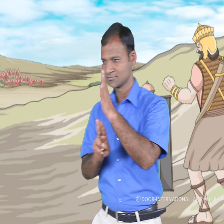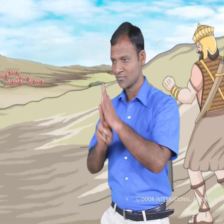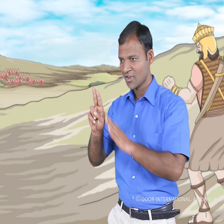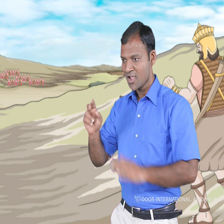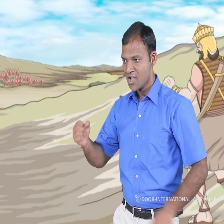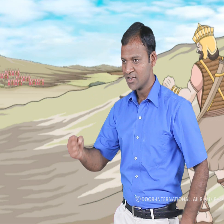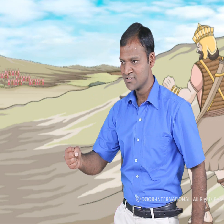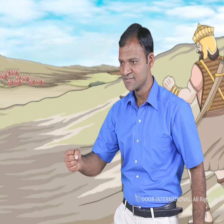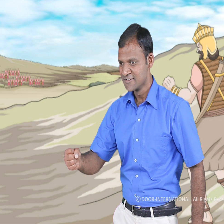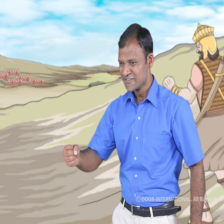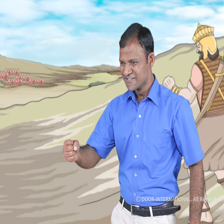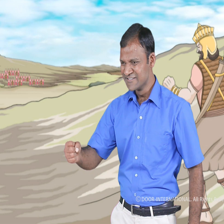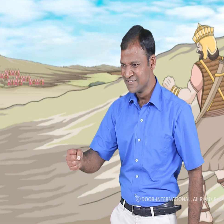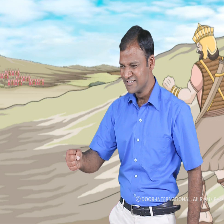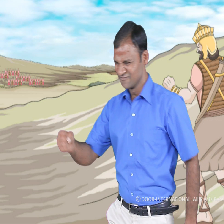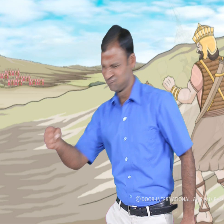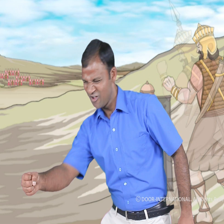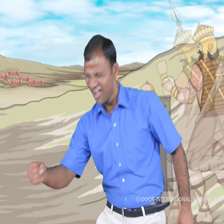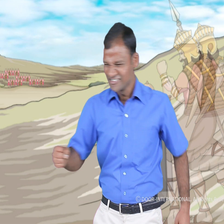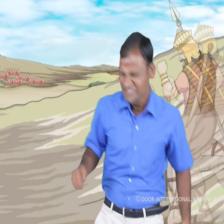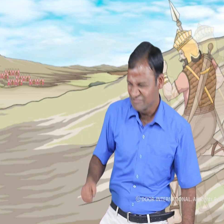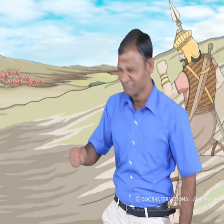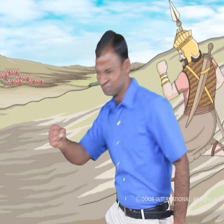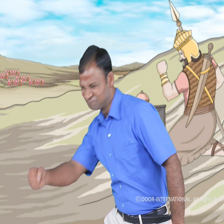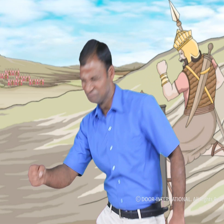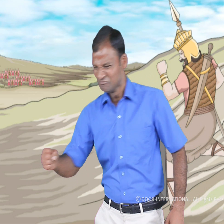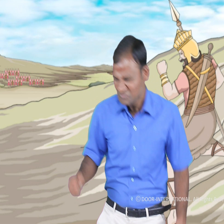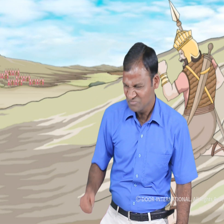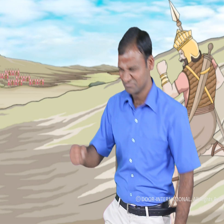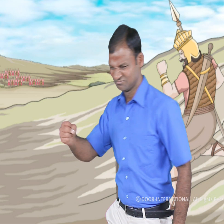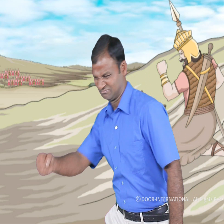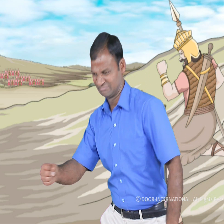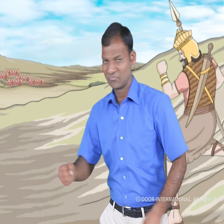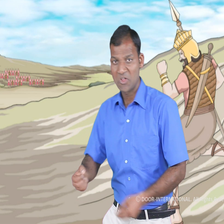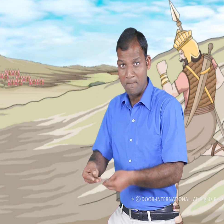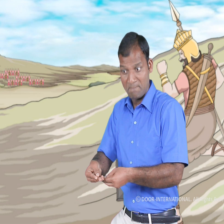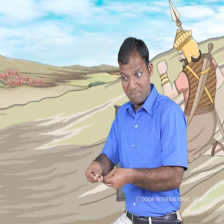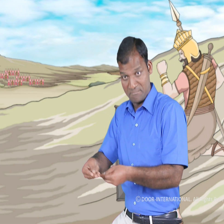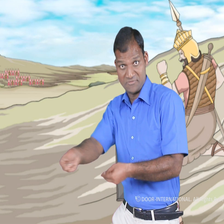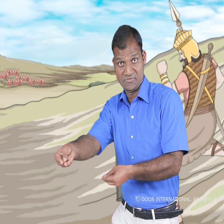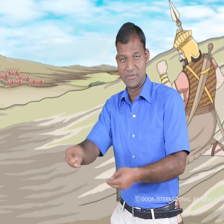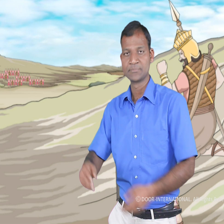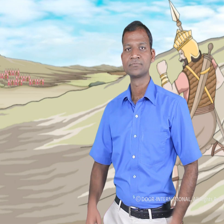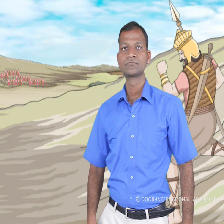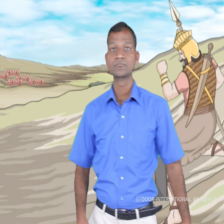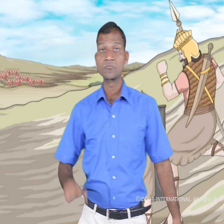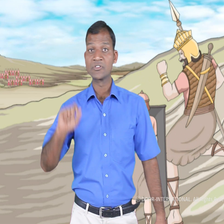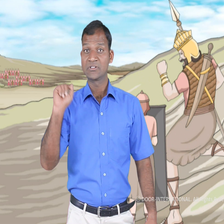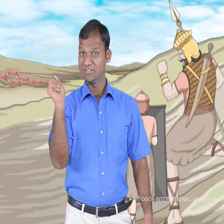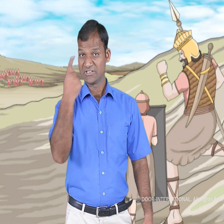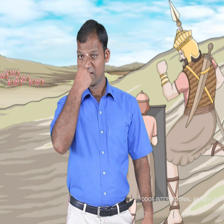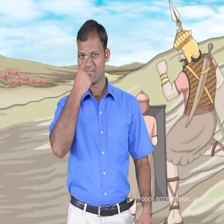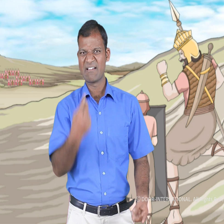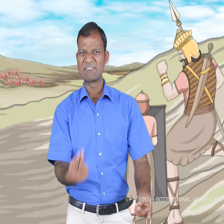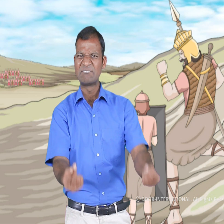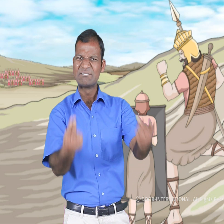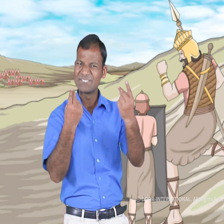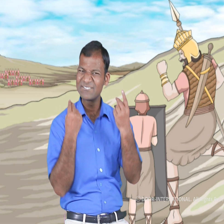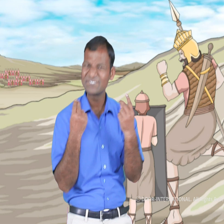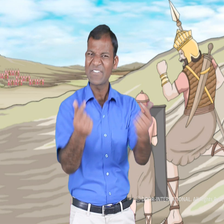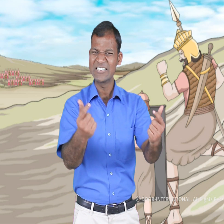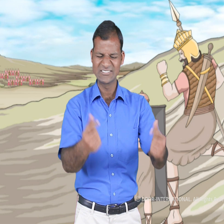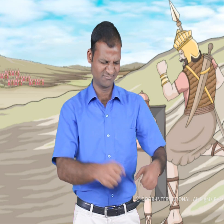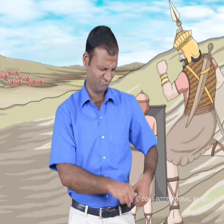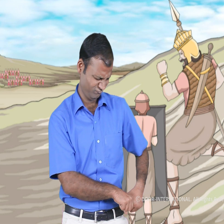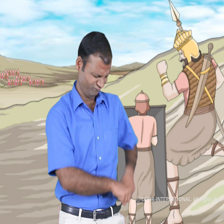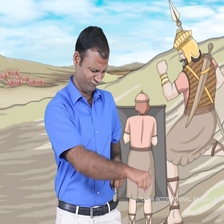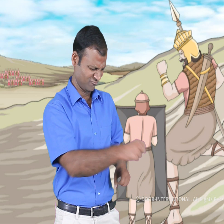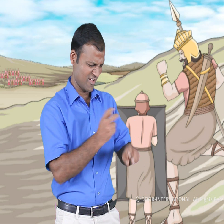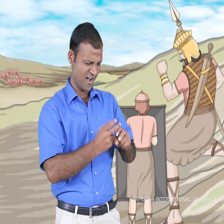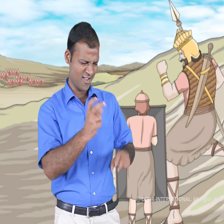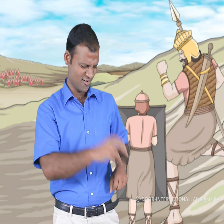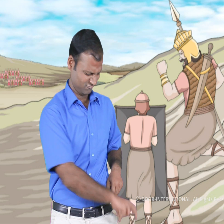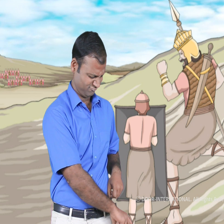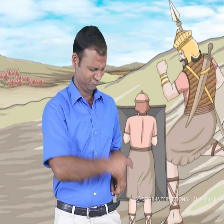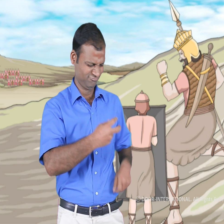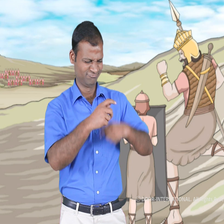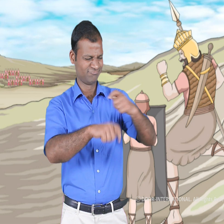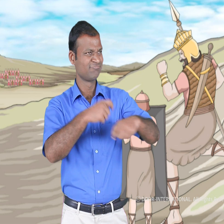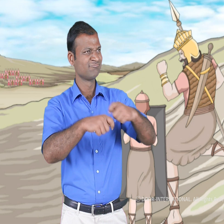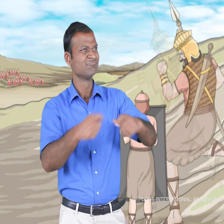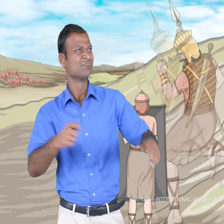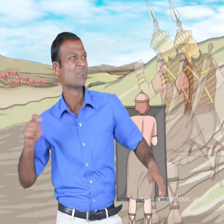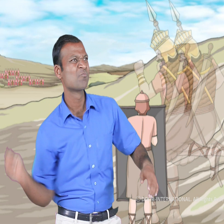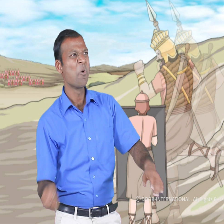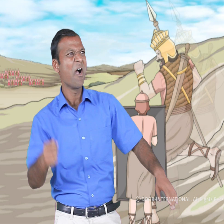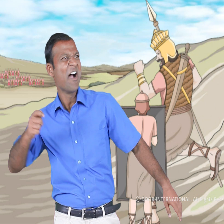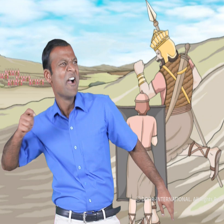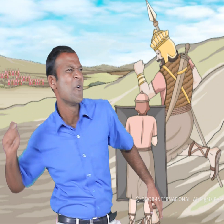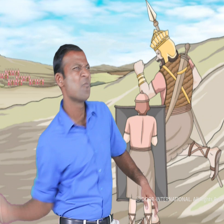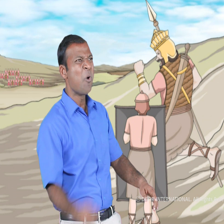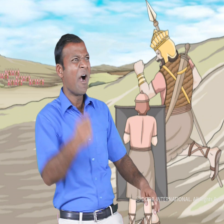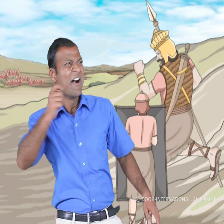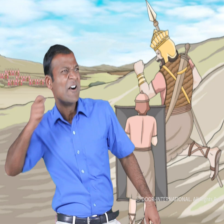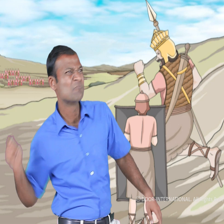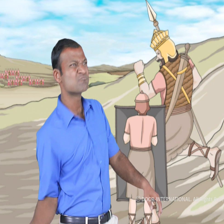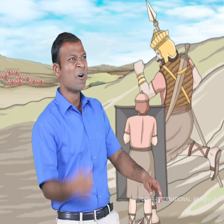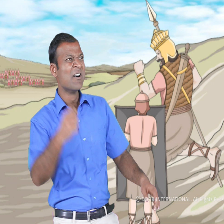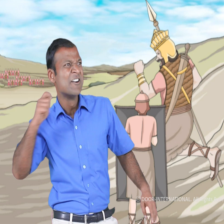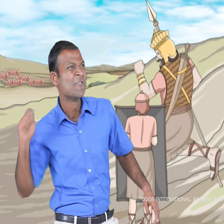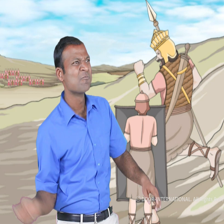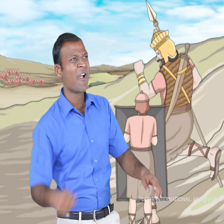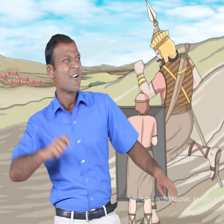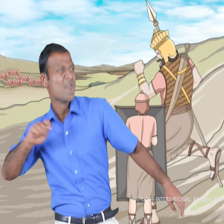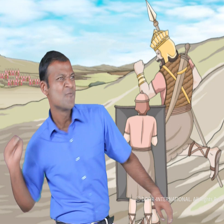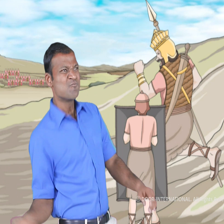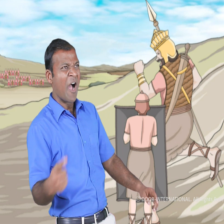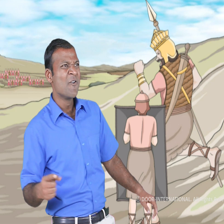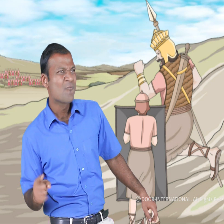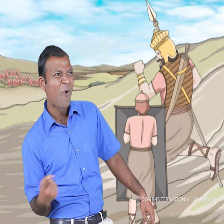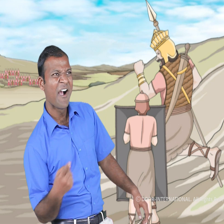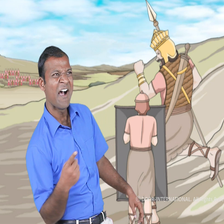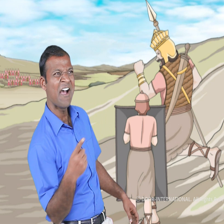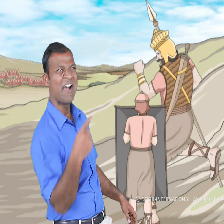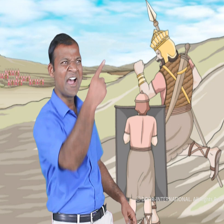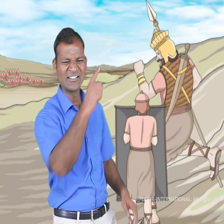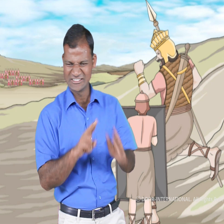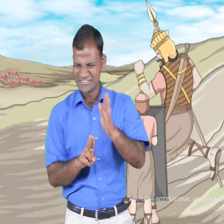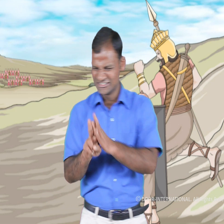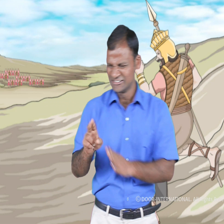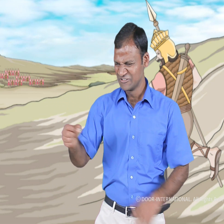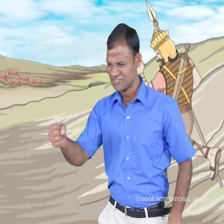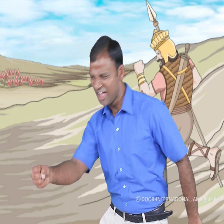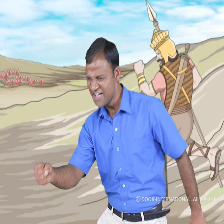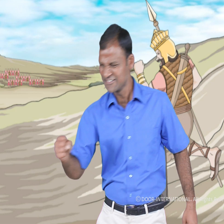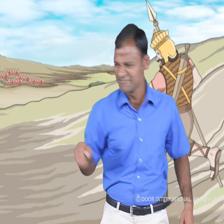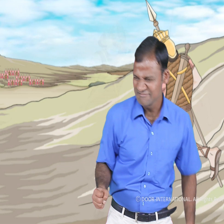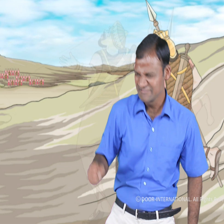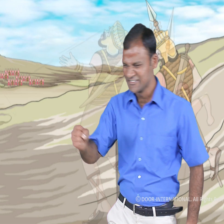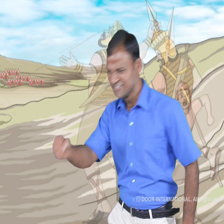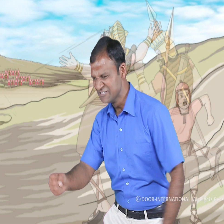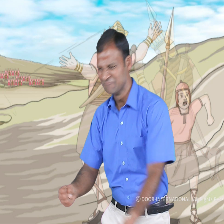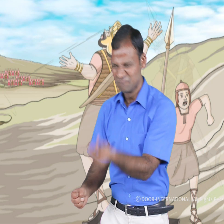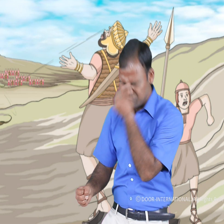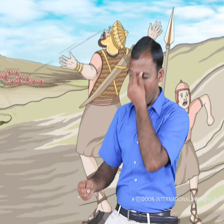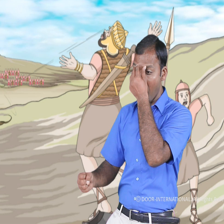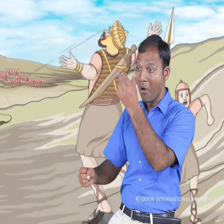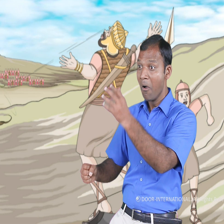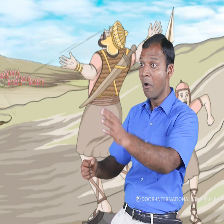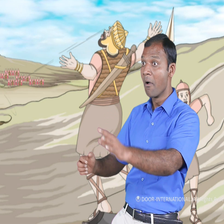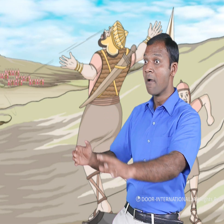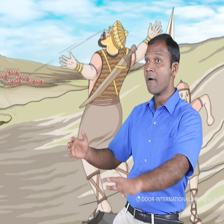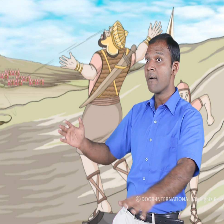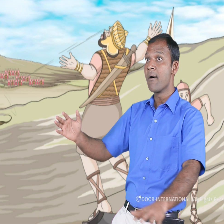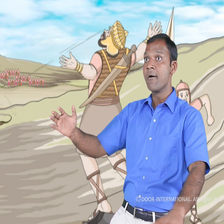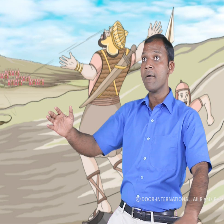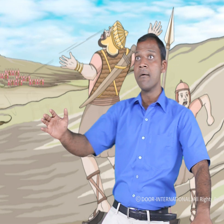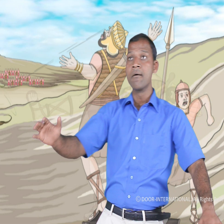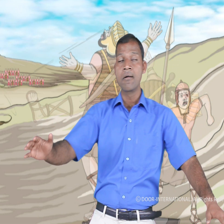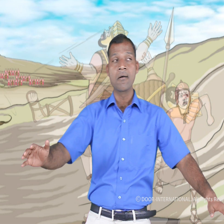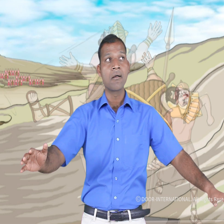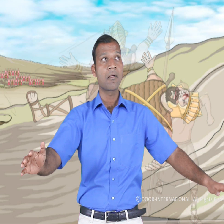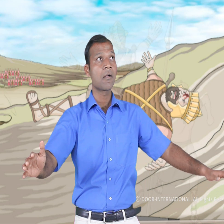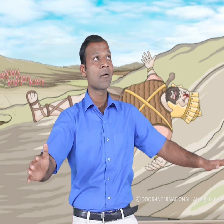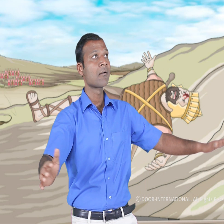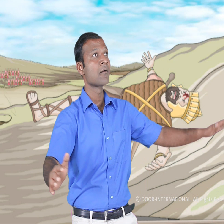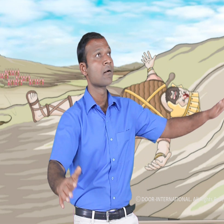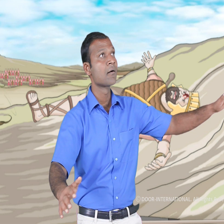As the Philistine started forward to attack him, David ran quickly toward the battle line to meet him. Then David reached into his bag, took out a stone, and slung it, striking the Philistine on the forehead.